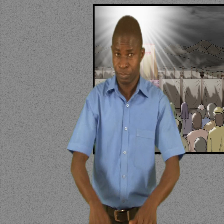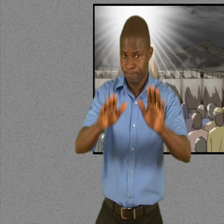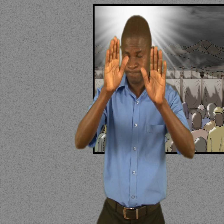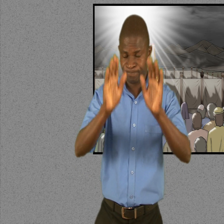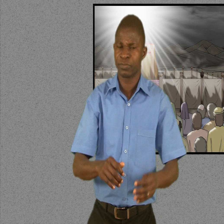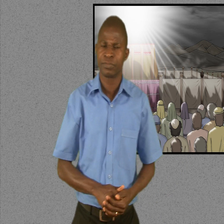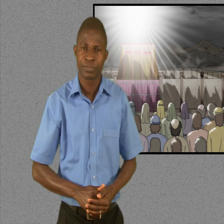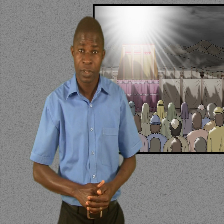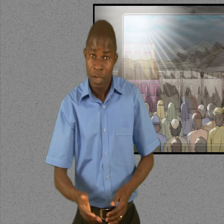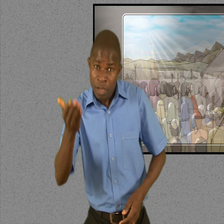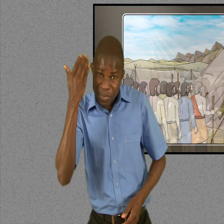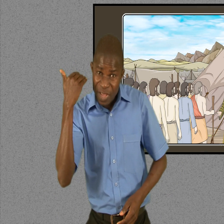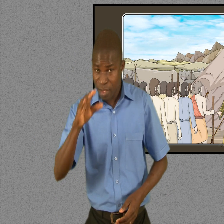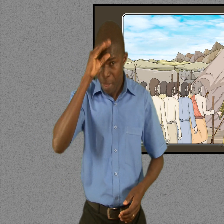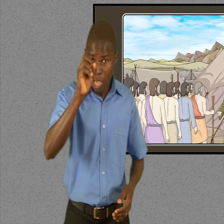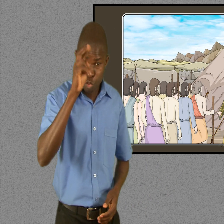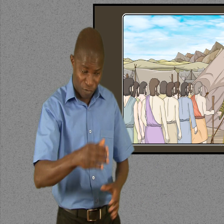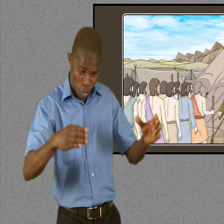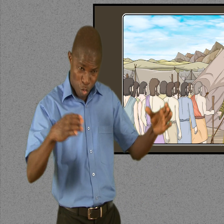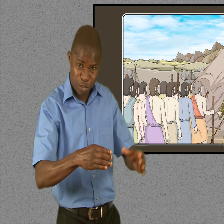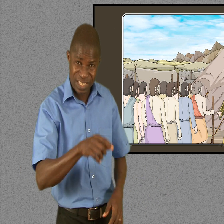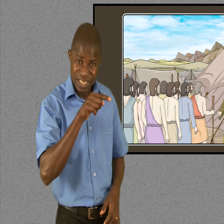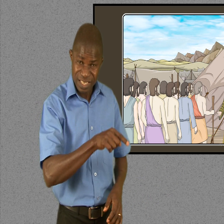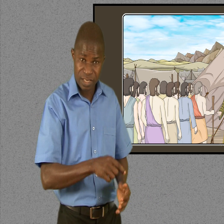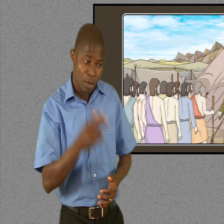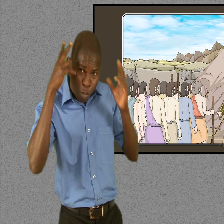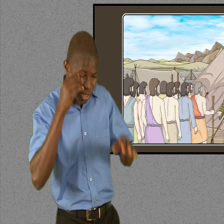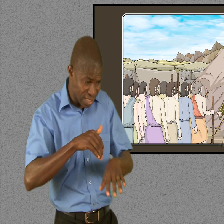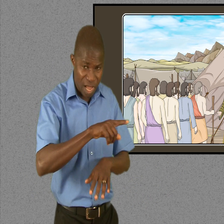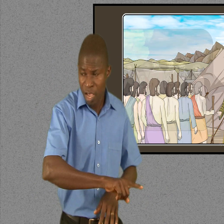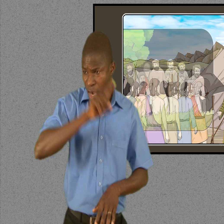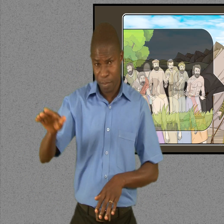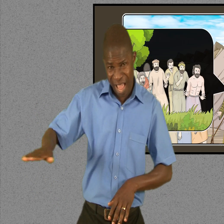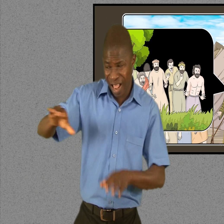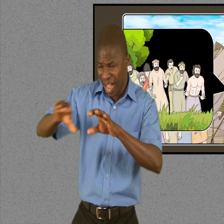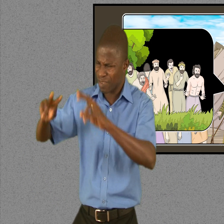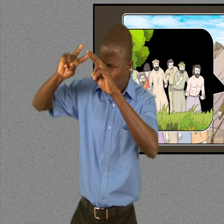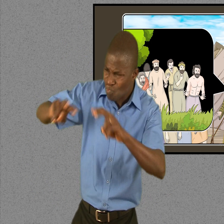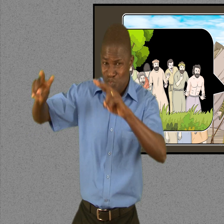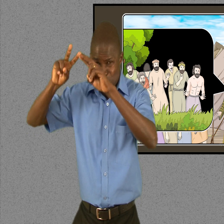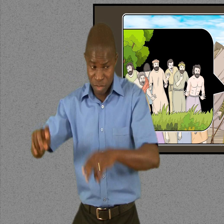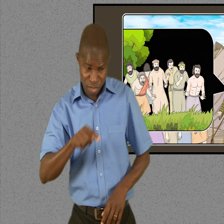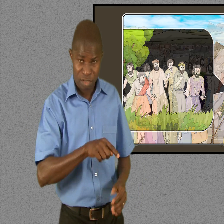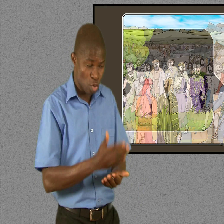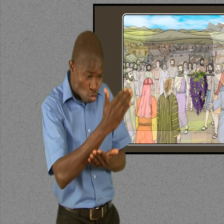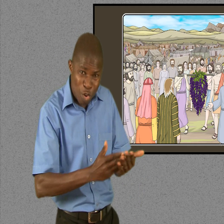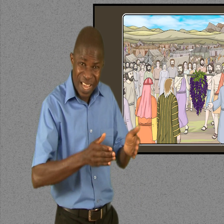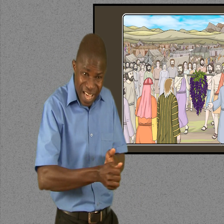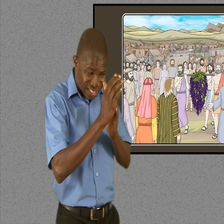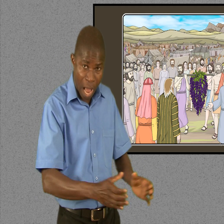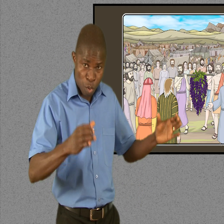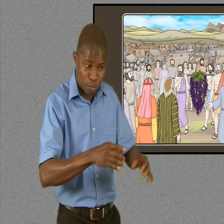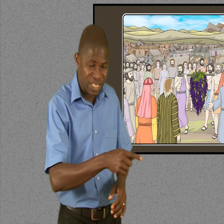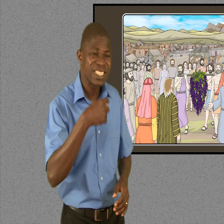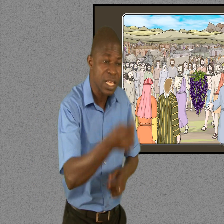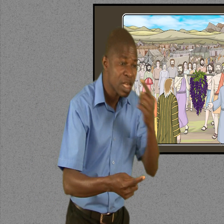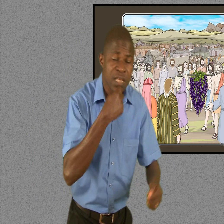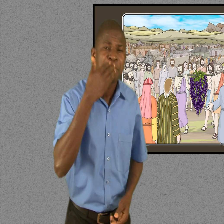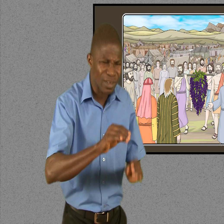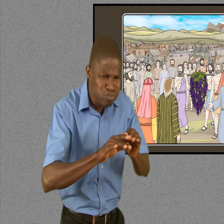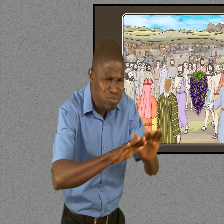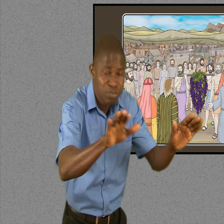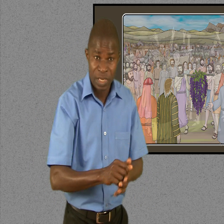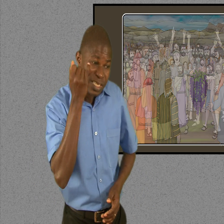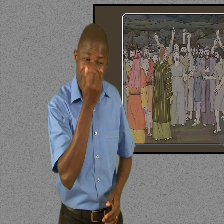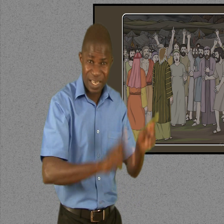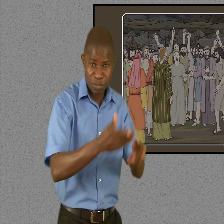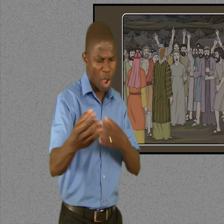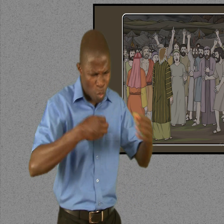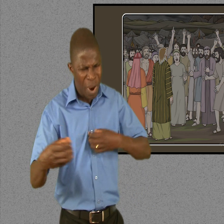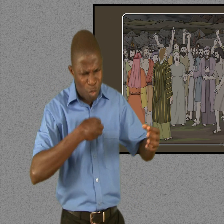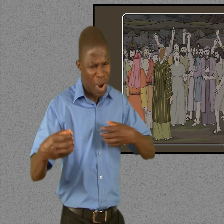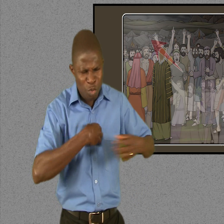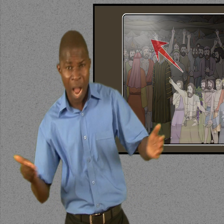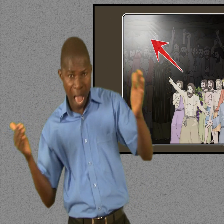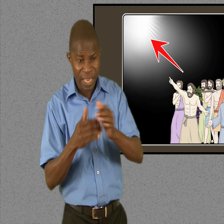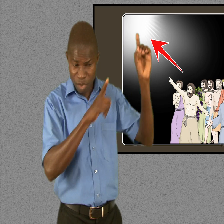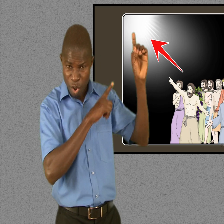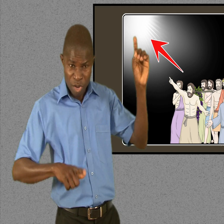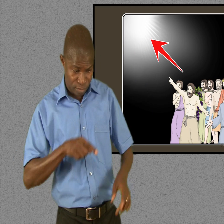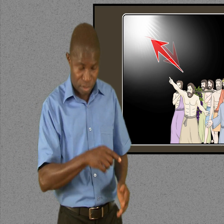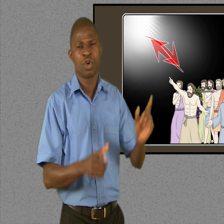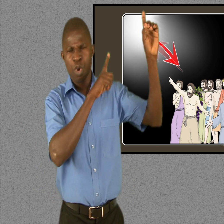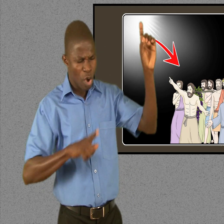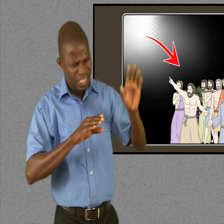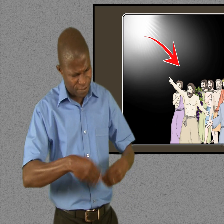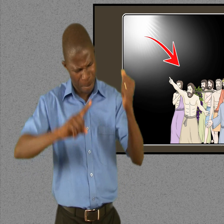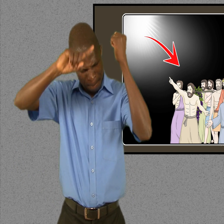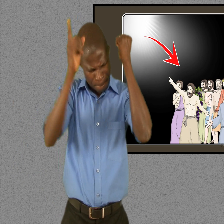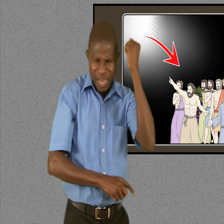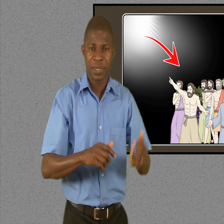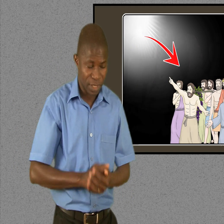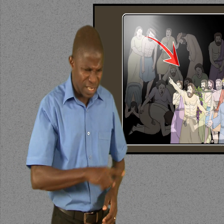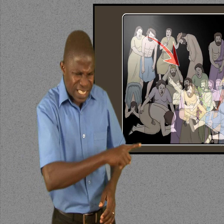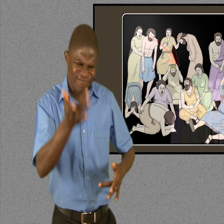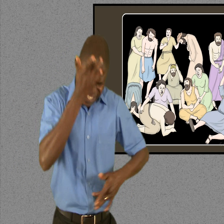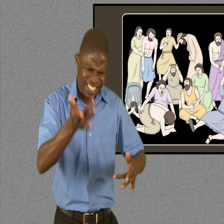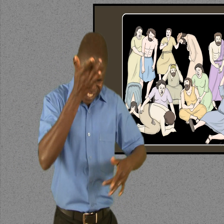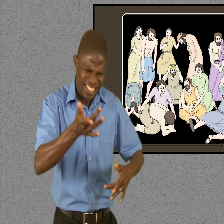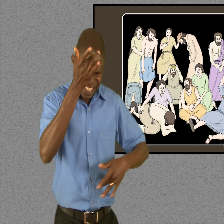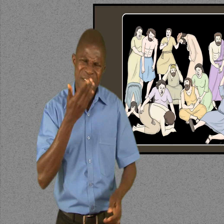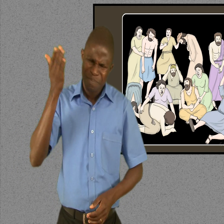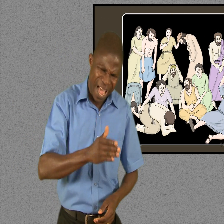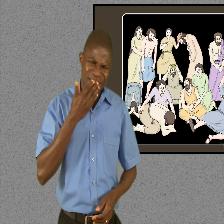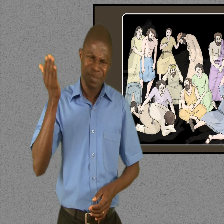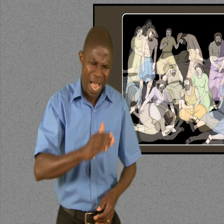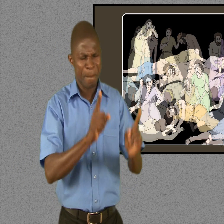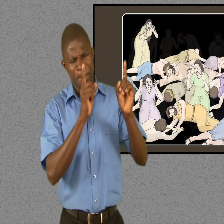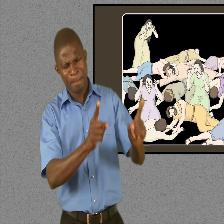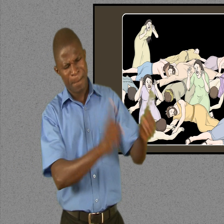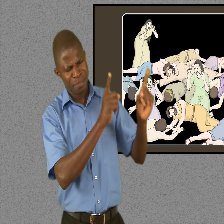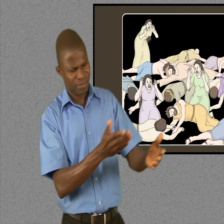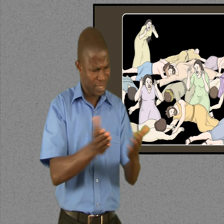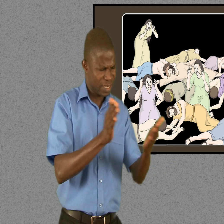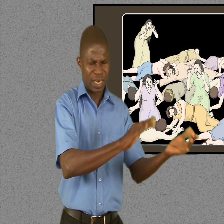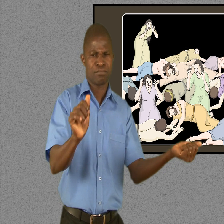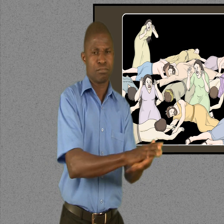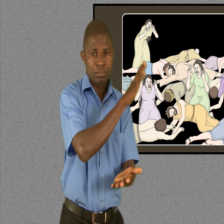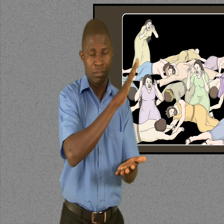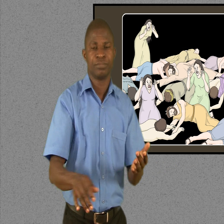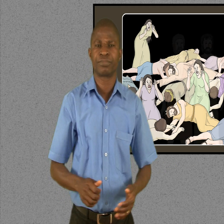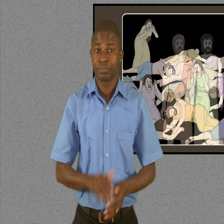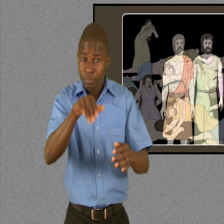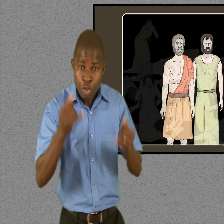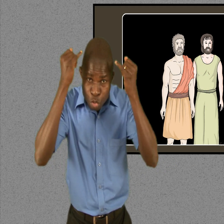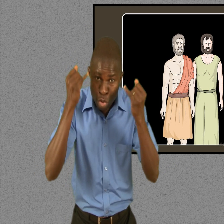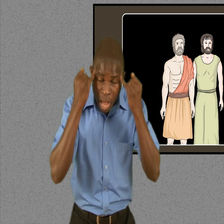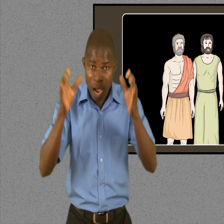So the men Moses had sent to spy out the land, who had returned and made the whole congregation grumble against him by bringing out a bad report about the land— those men who had brought out the bad report about the land—were struck down by a plague before the LORD.